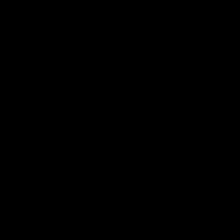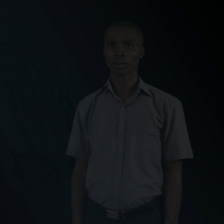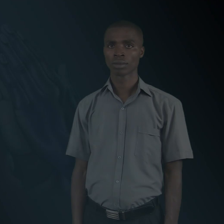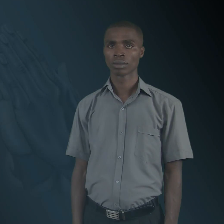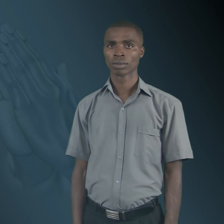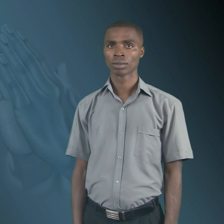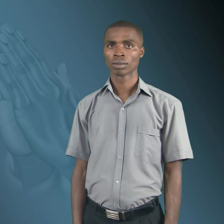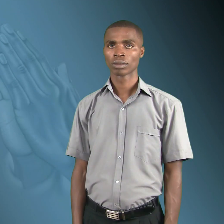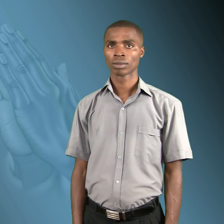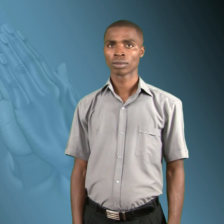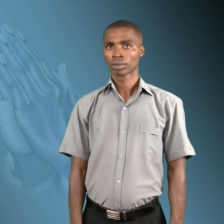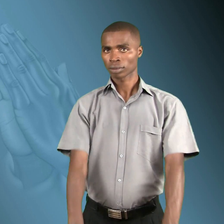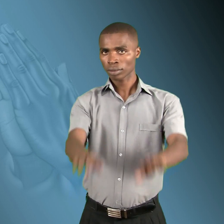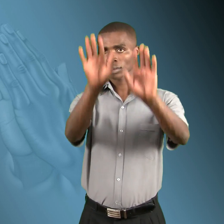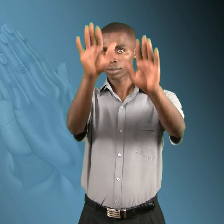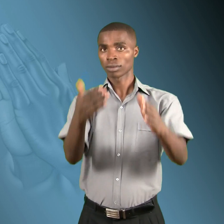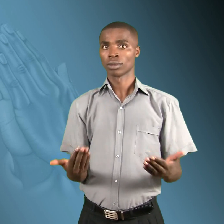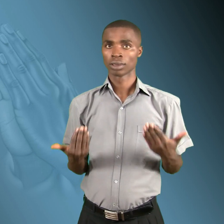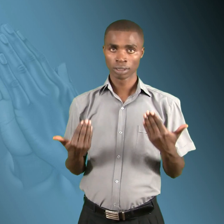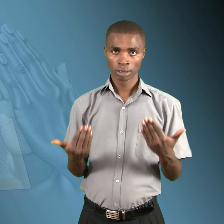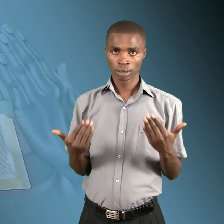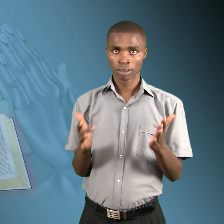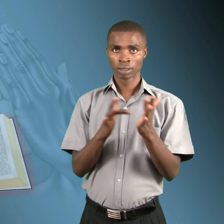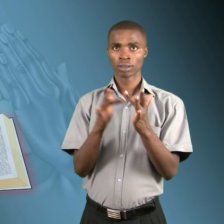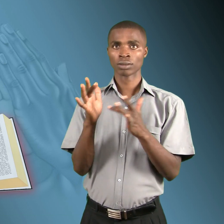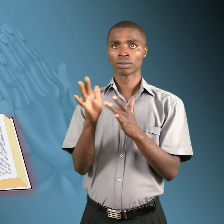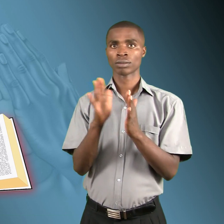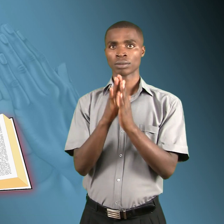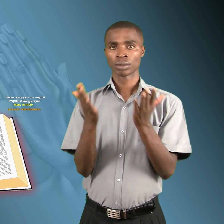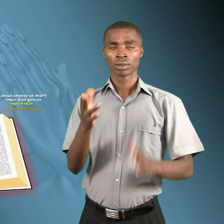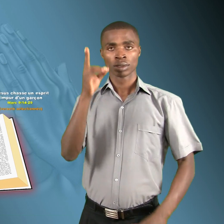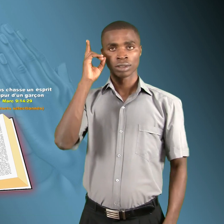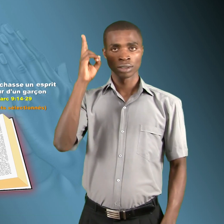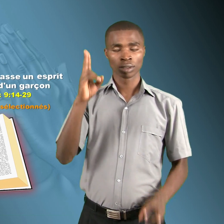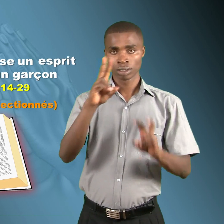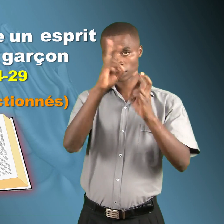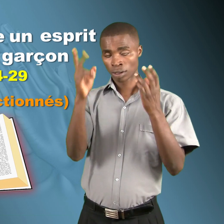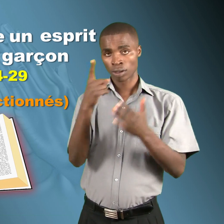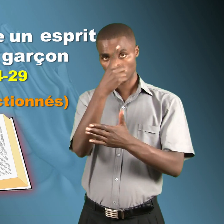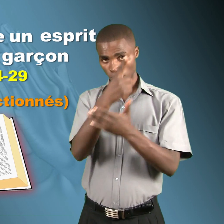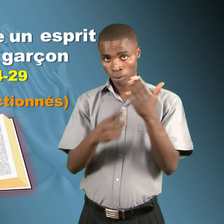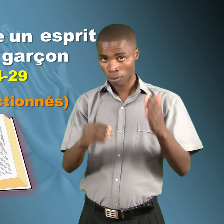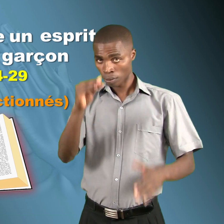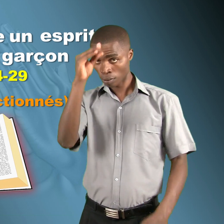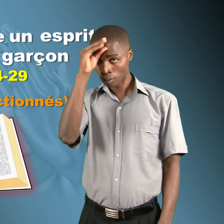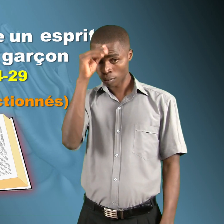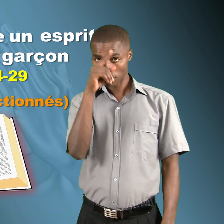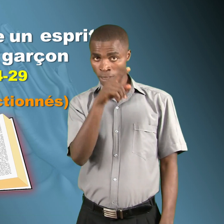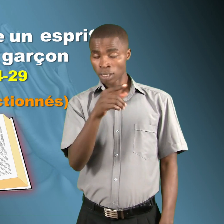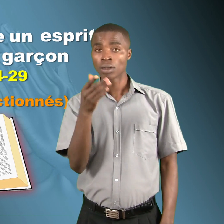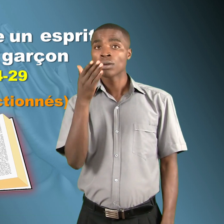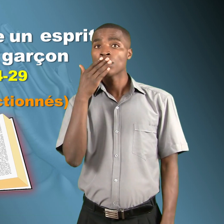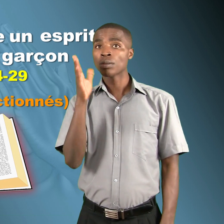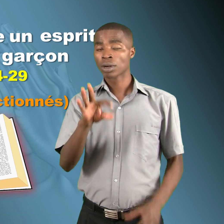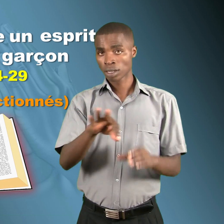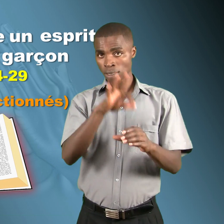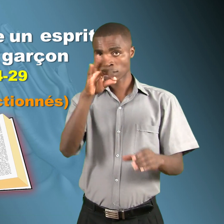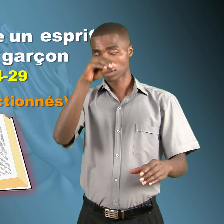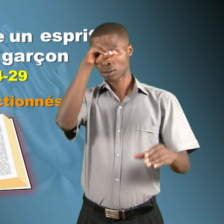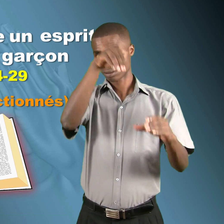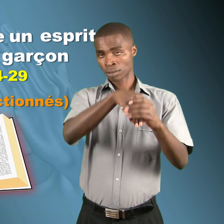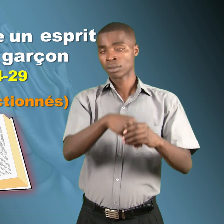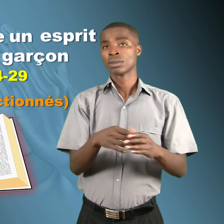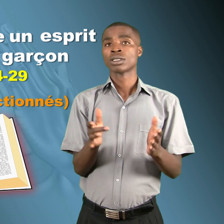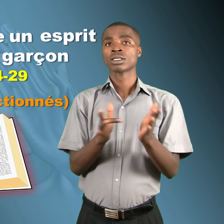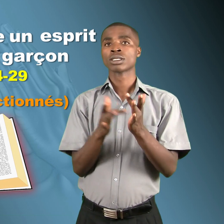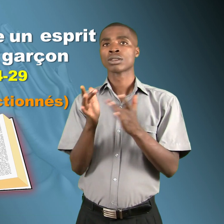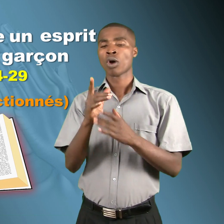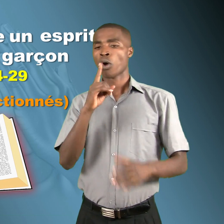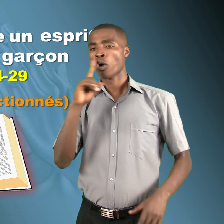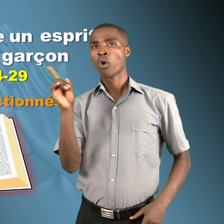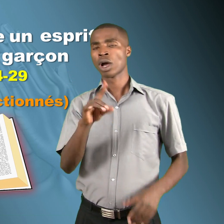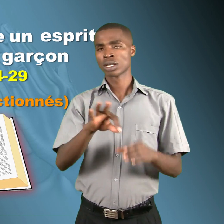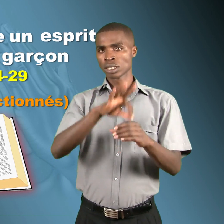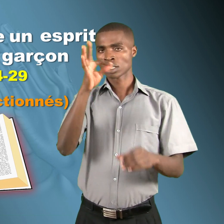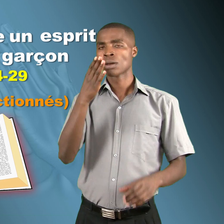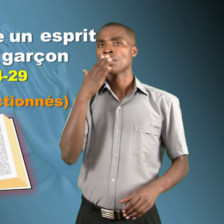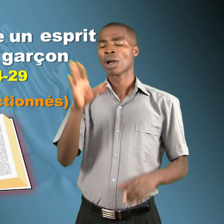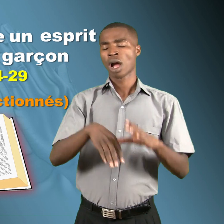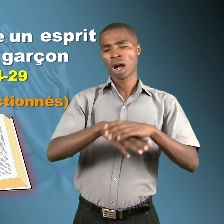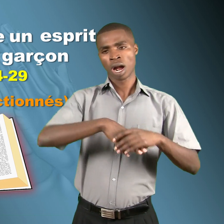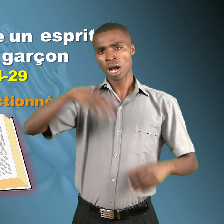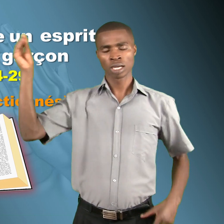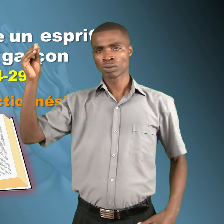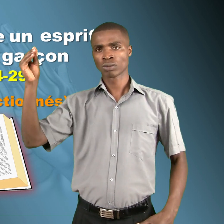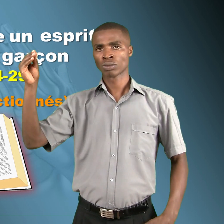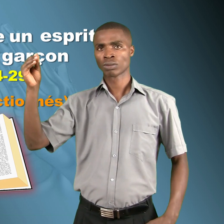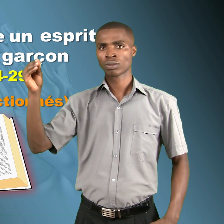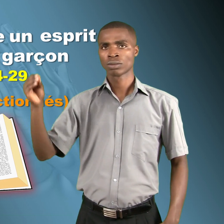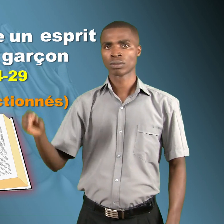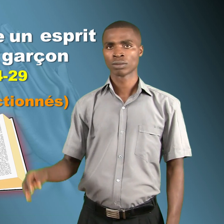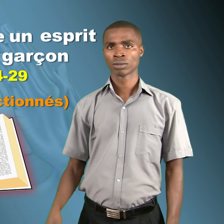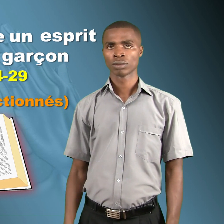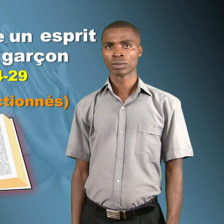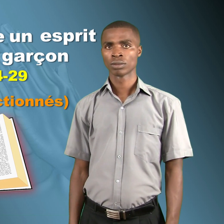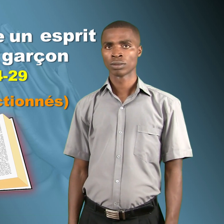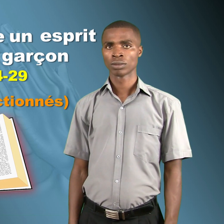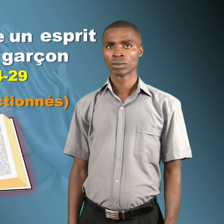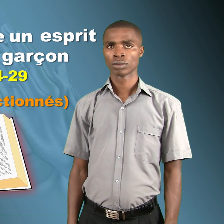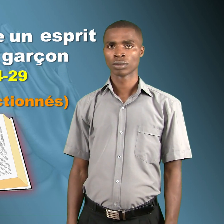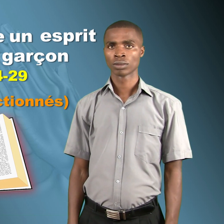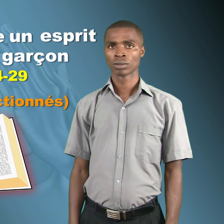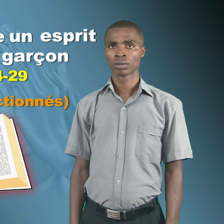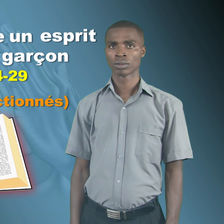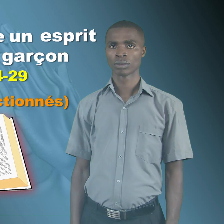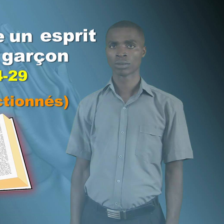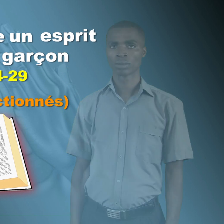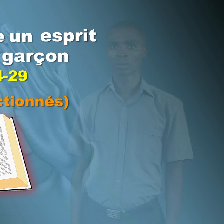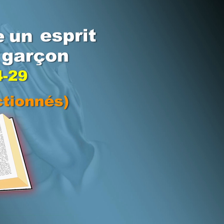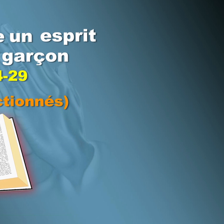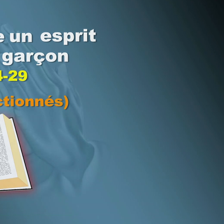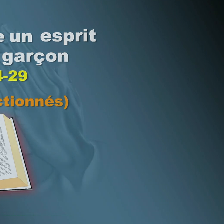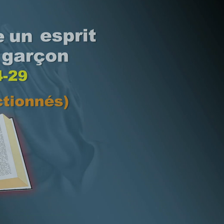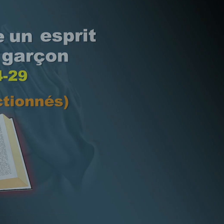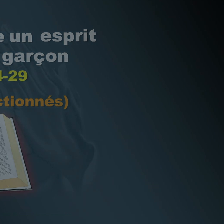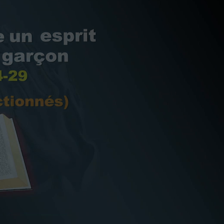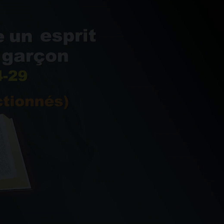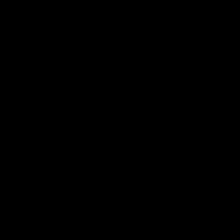Jesus casts an evil Spirit out of a boy